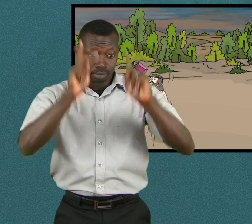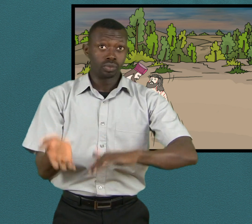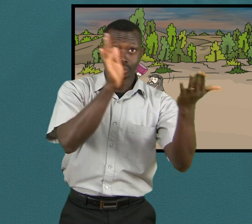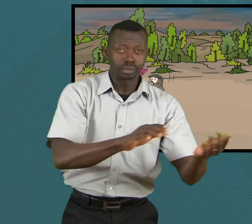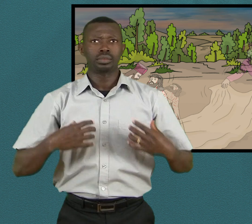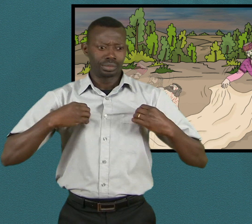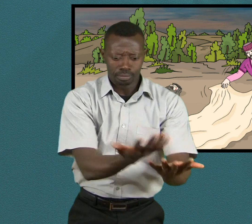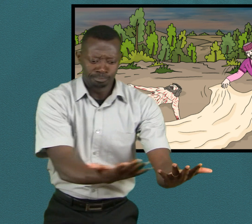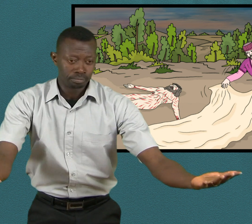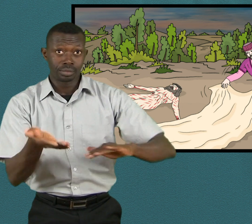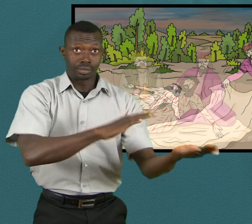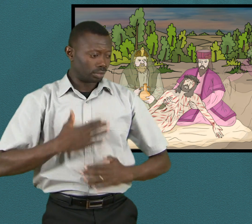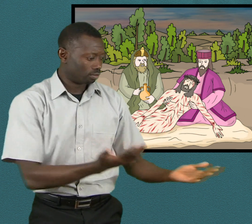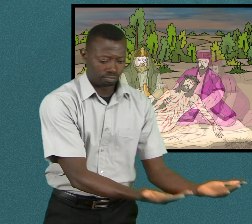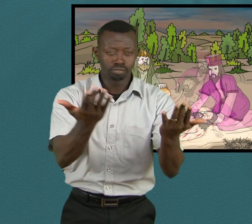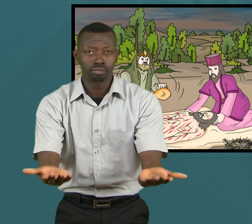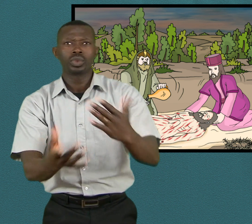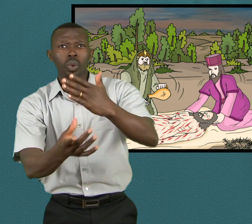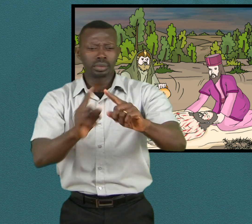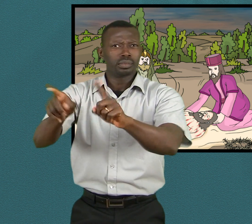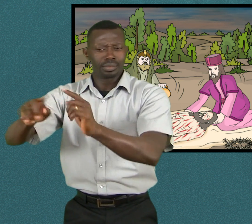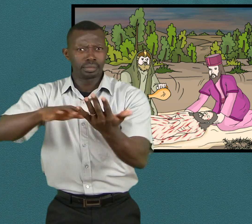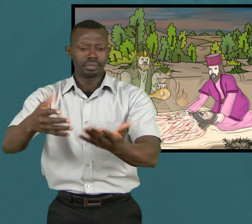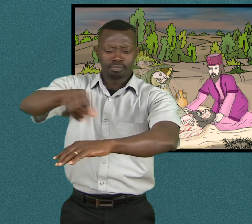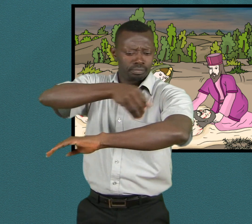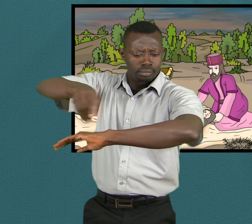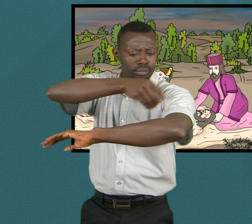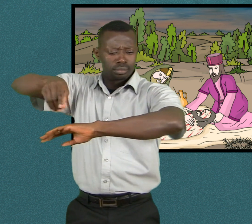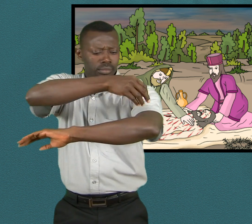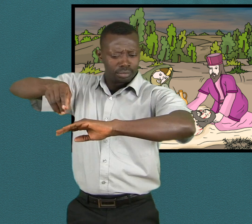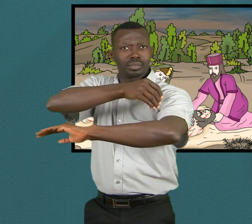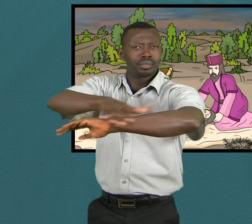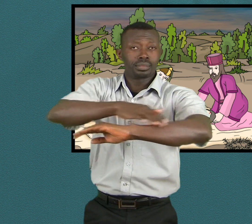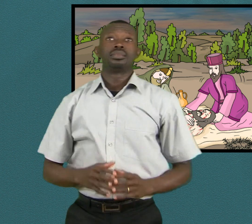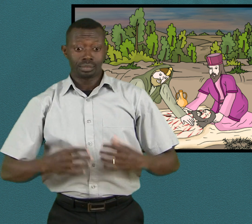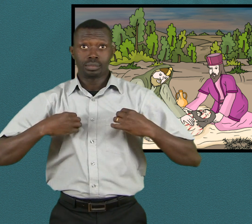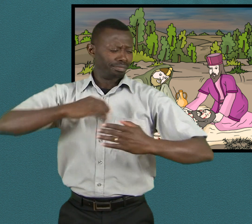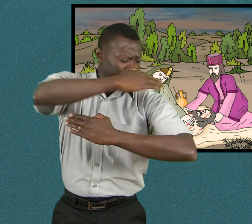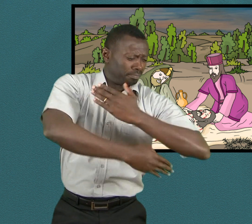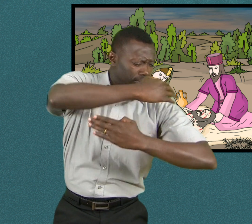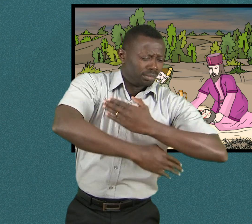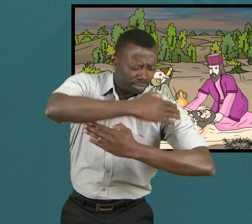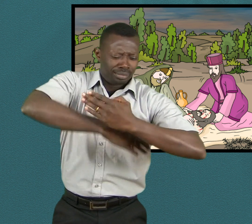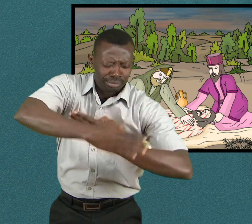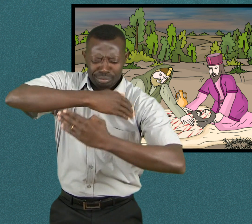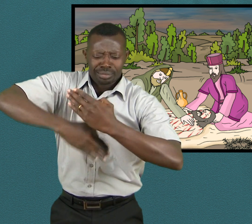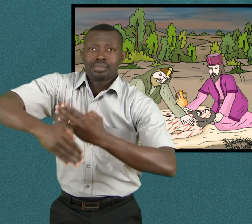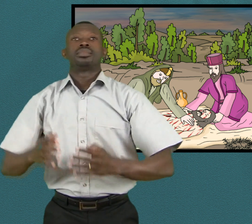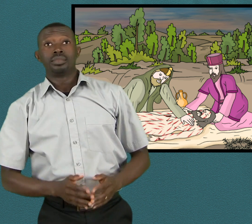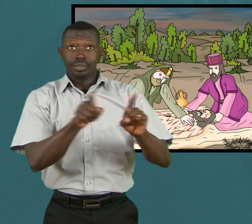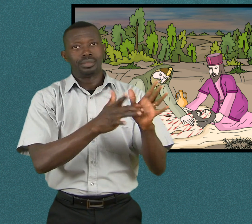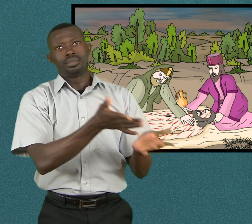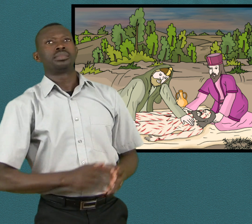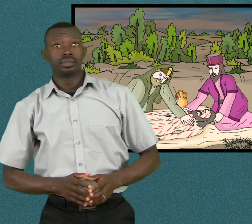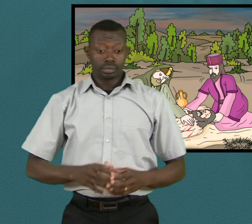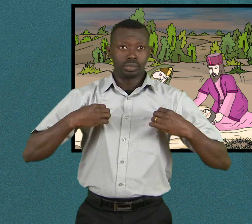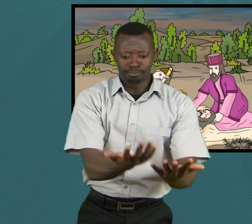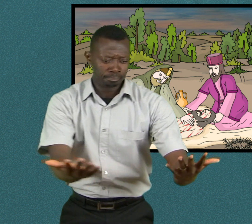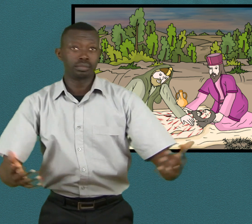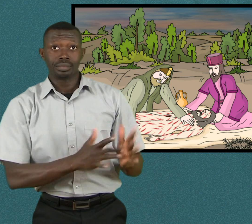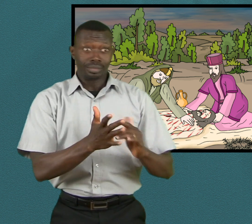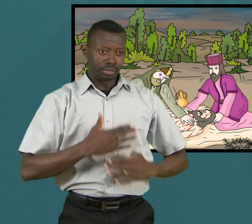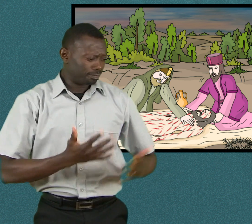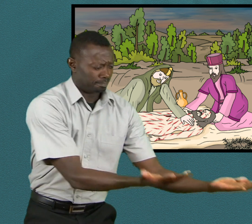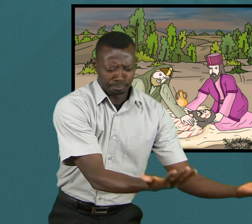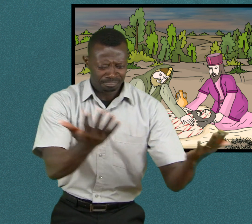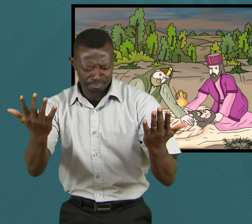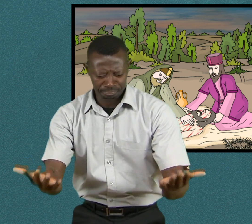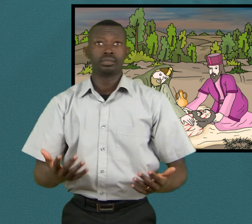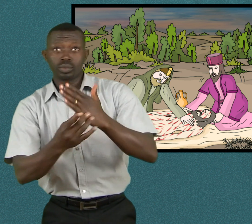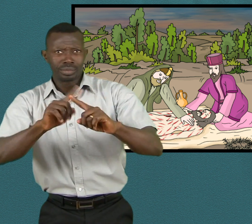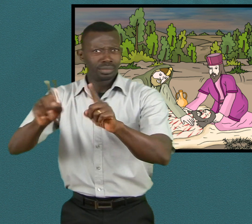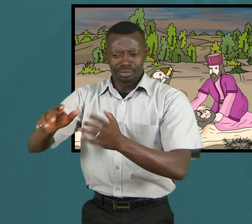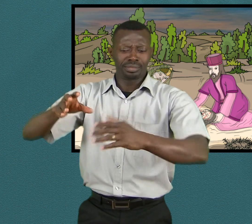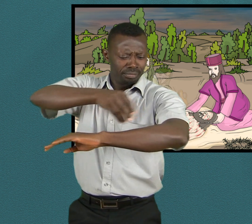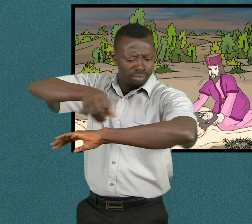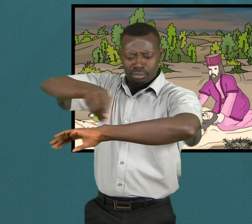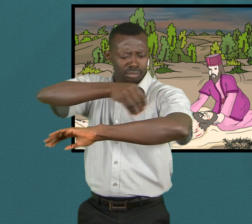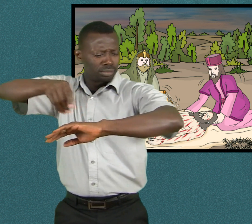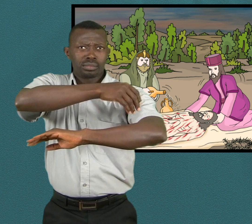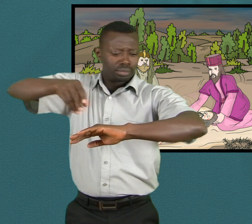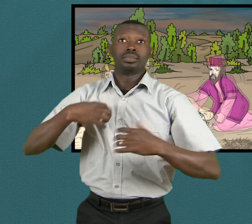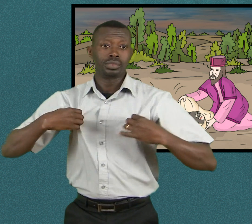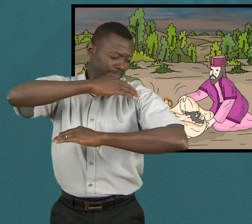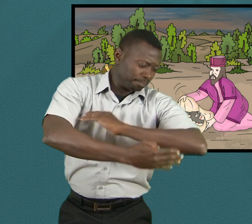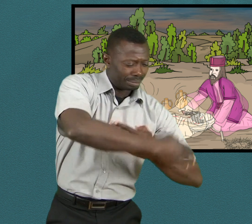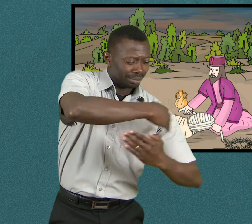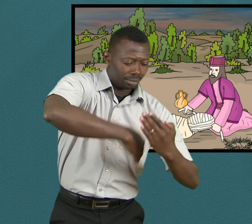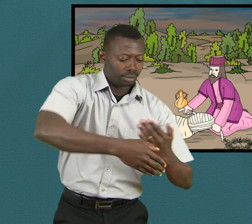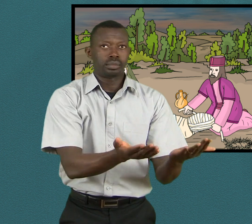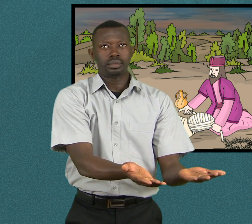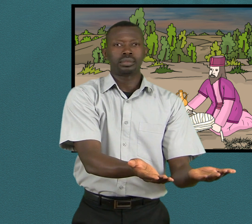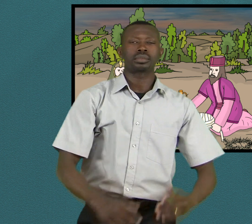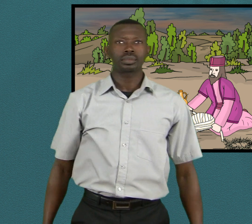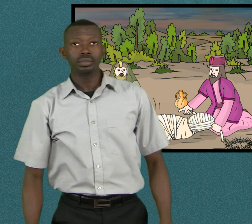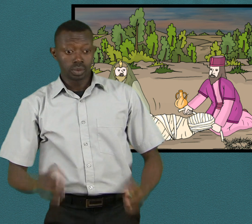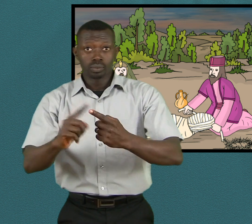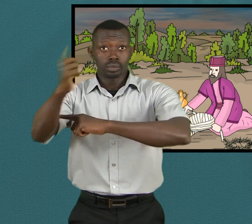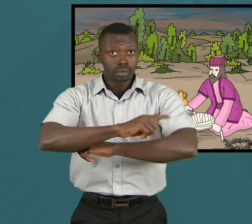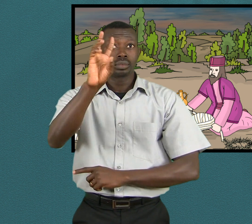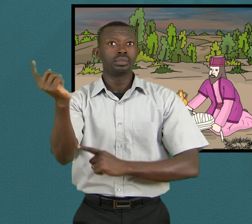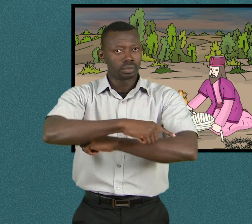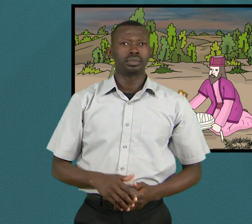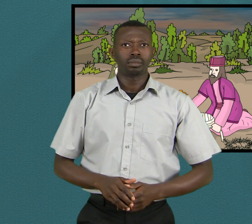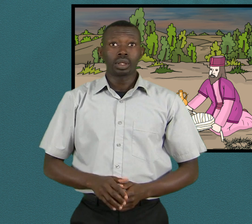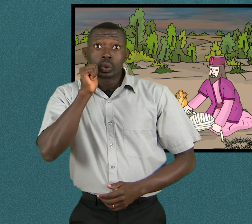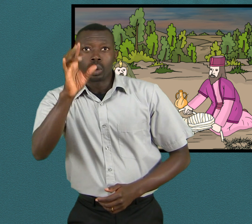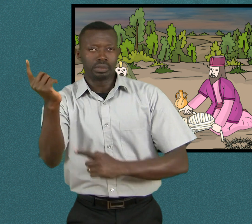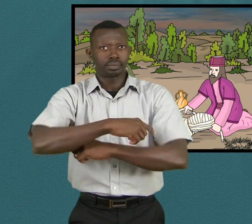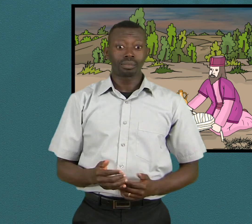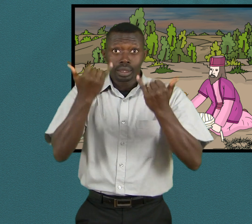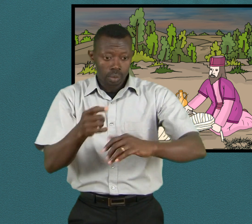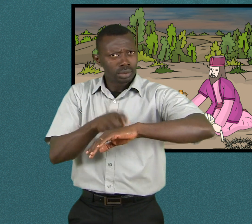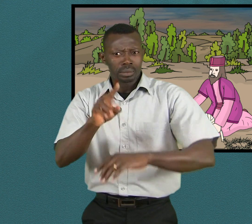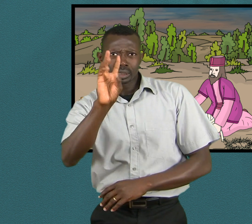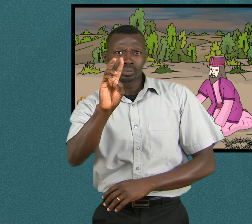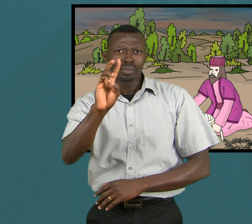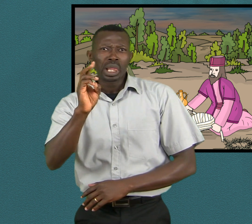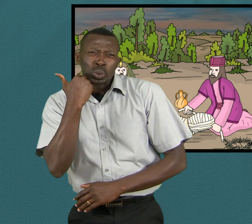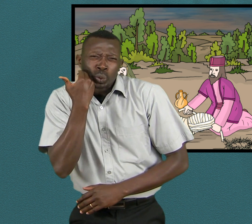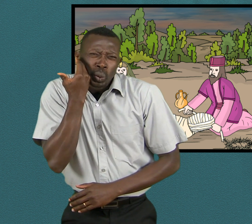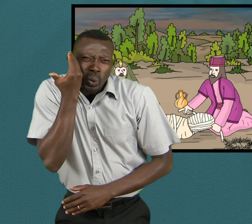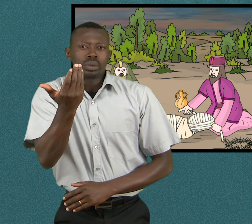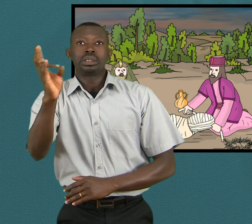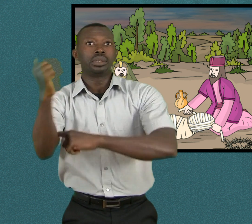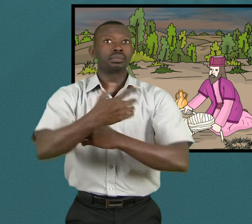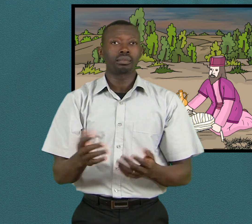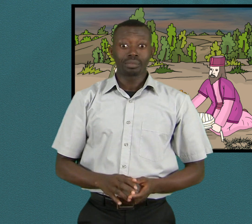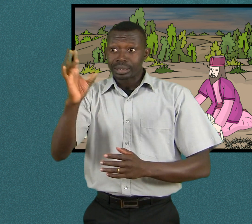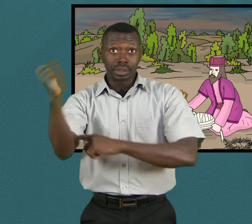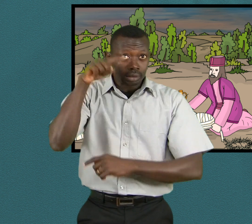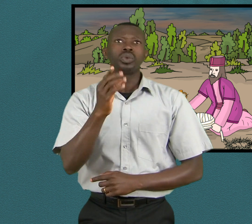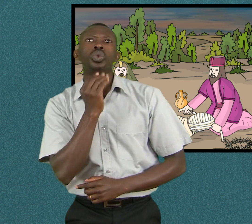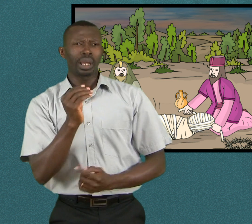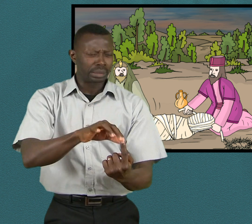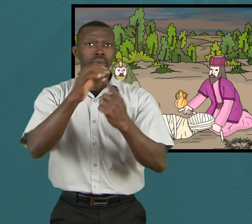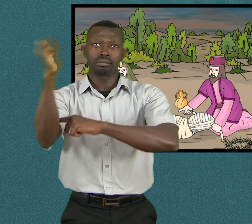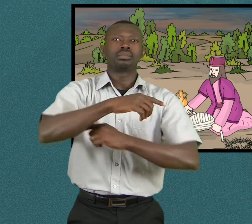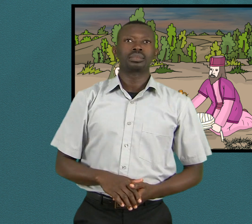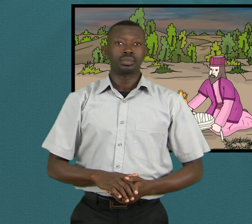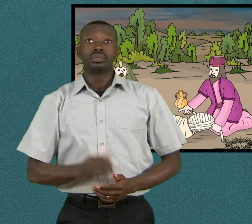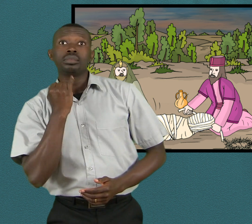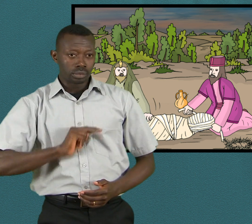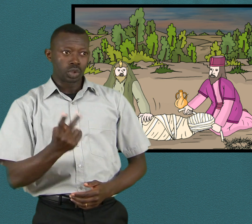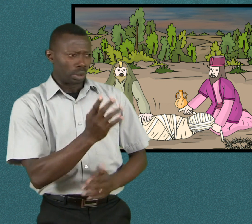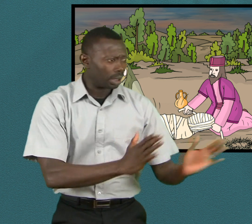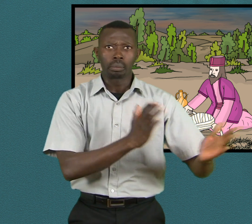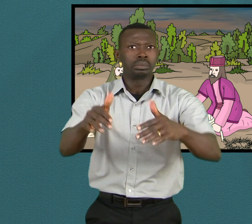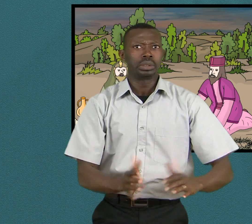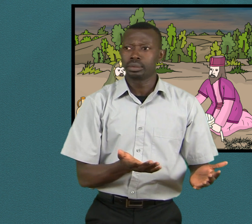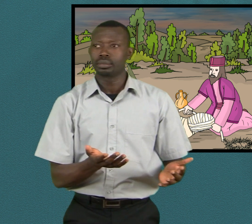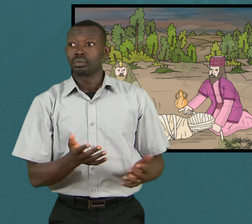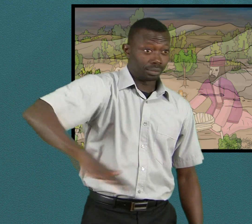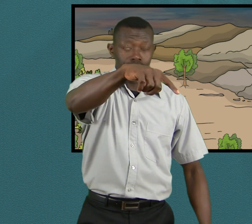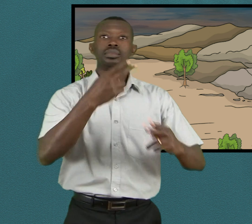So they took the body of Jesus and wrapped it in linen cloths with the spices, according to the Jewish burial custom.